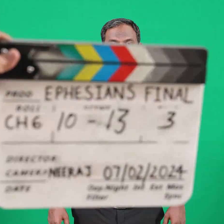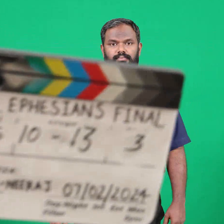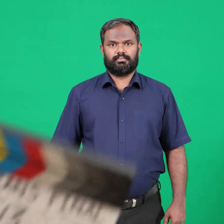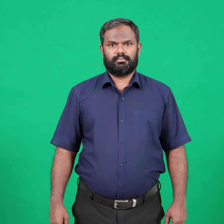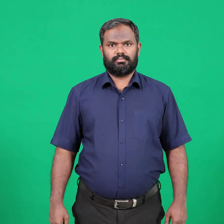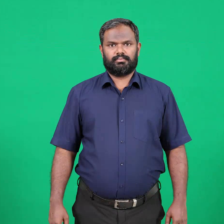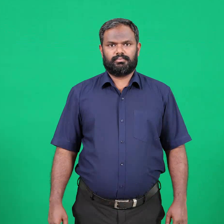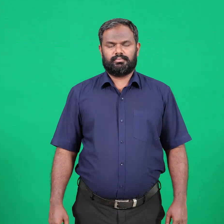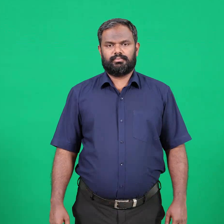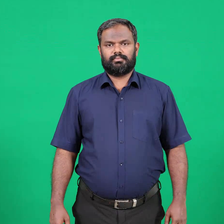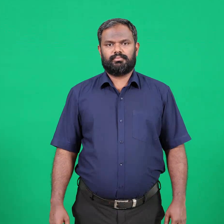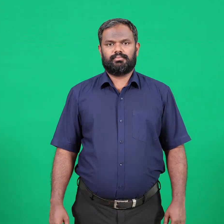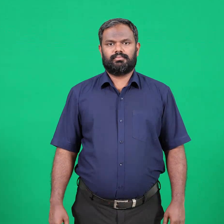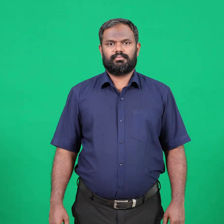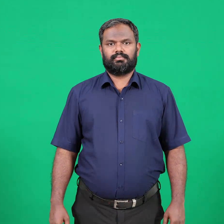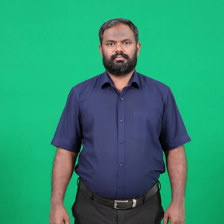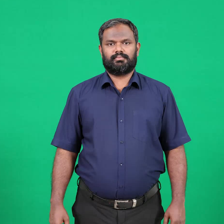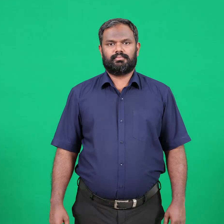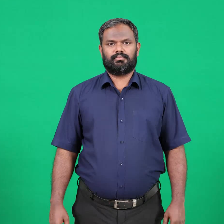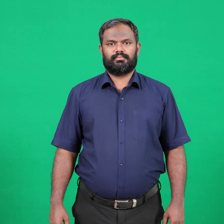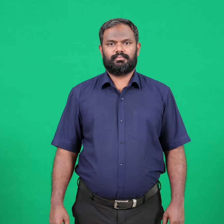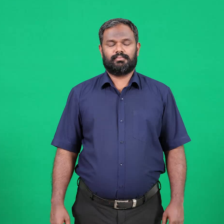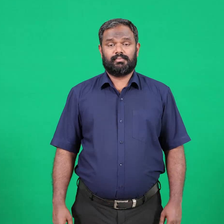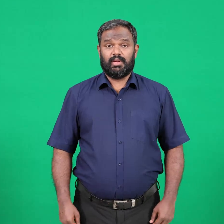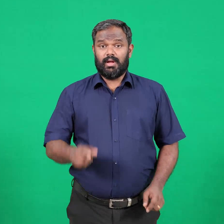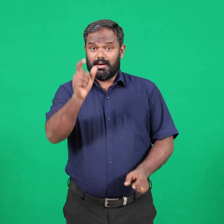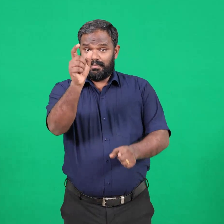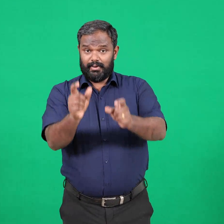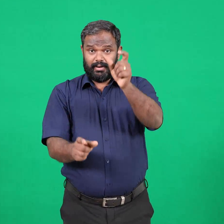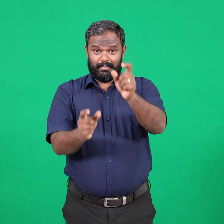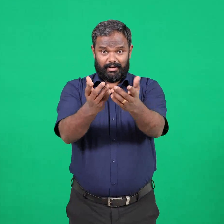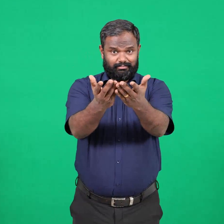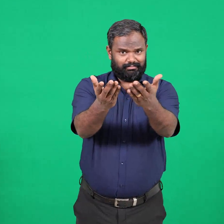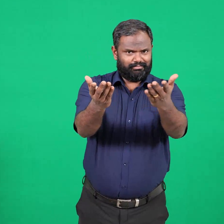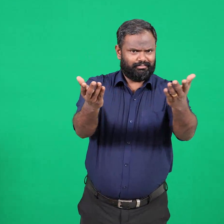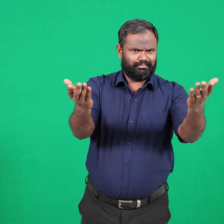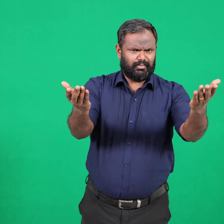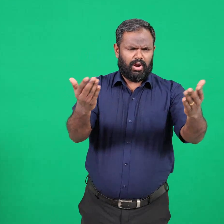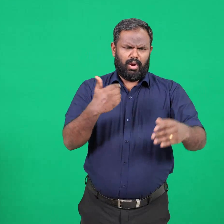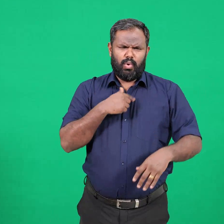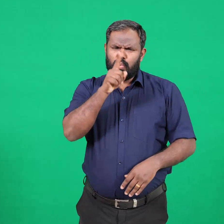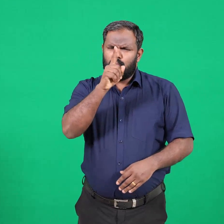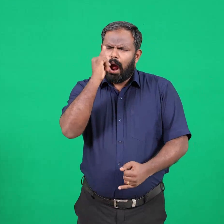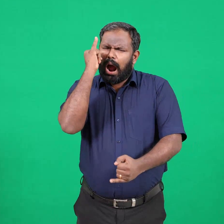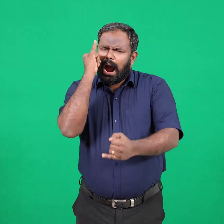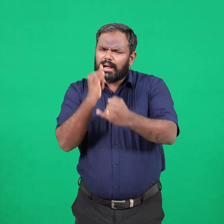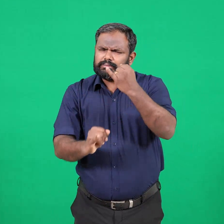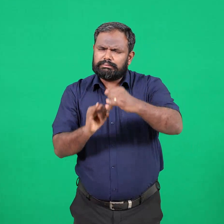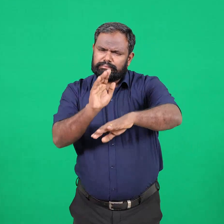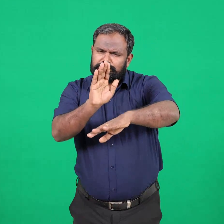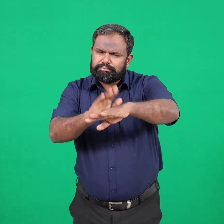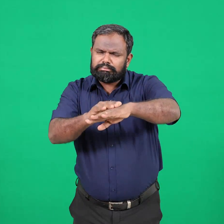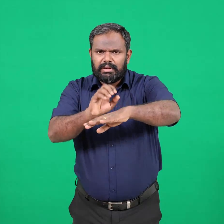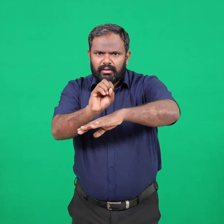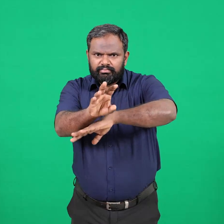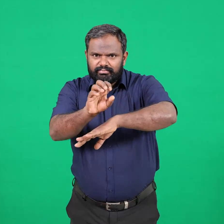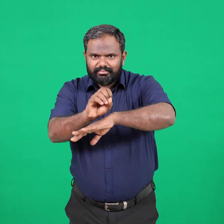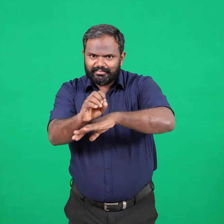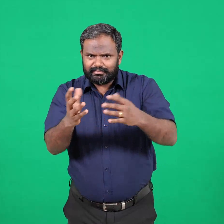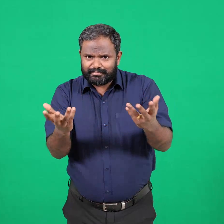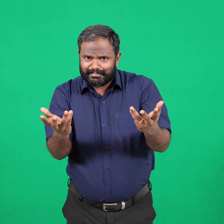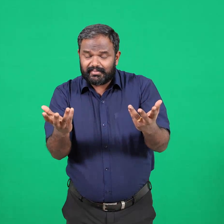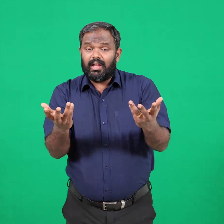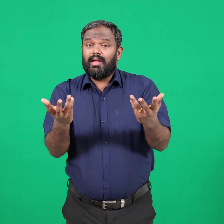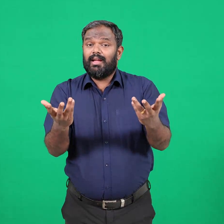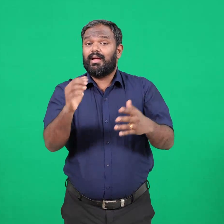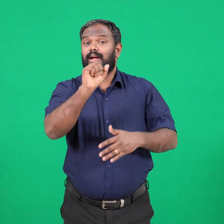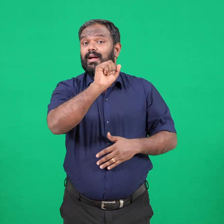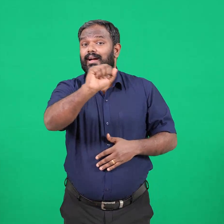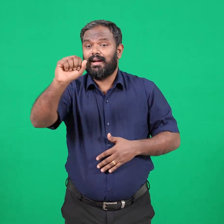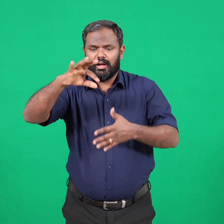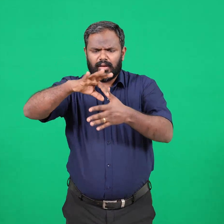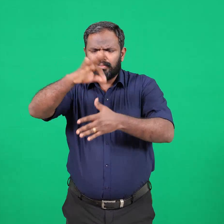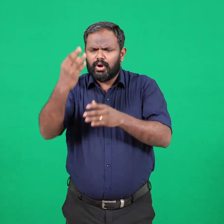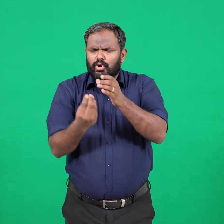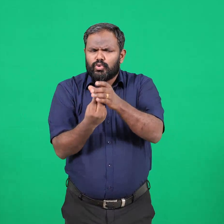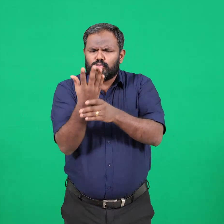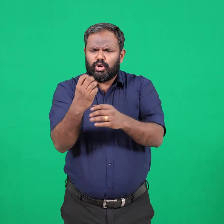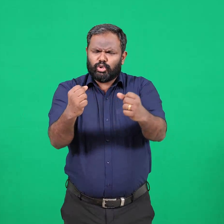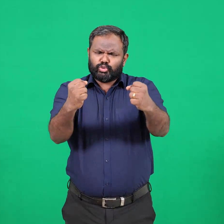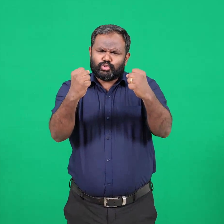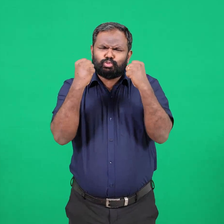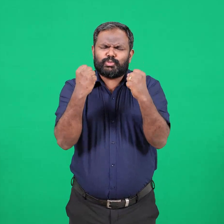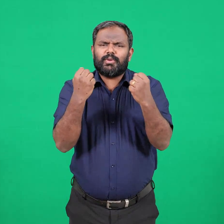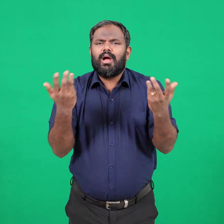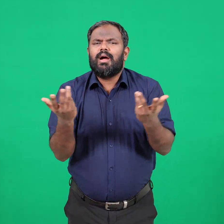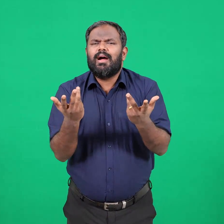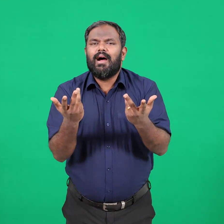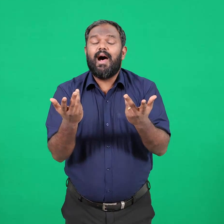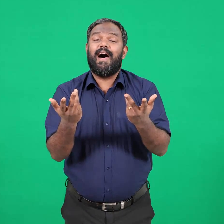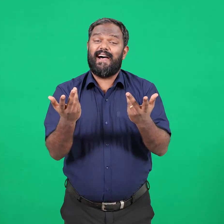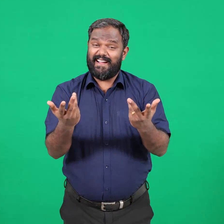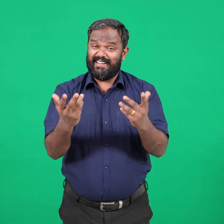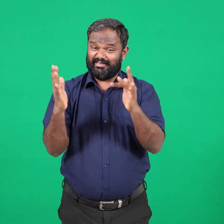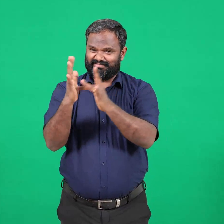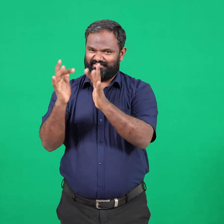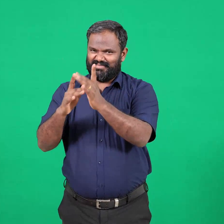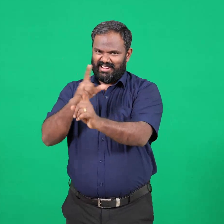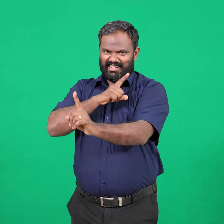Finally, be strong in the Lord and in His mighty power.